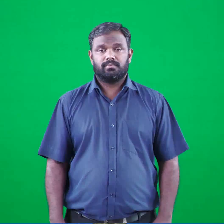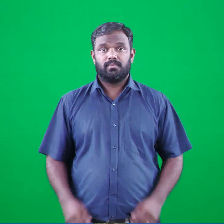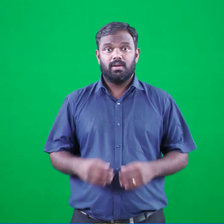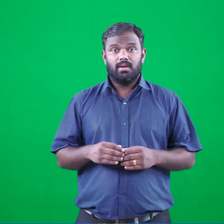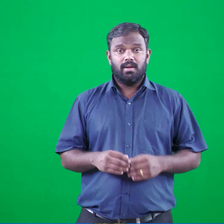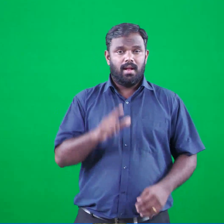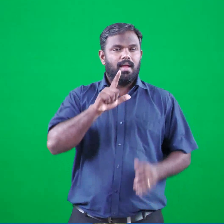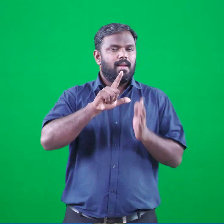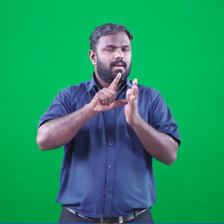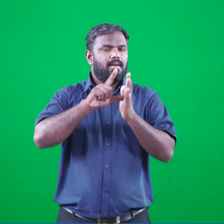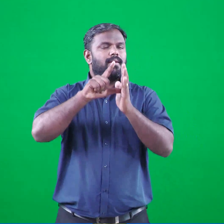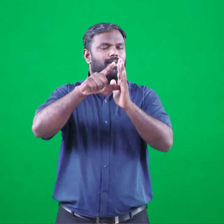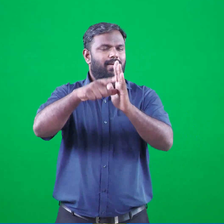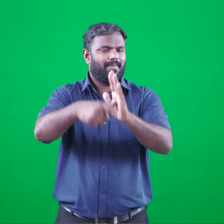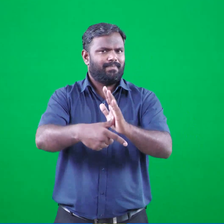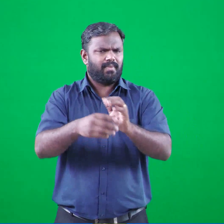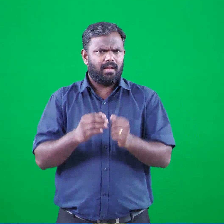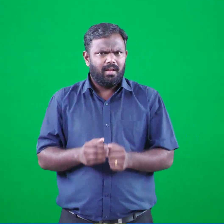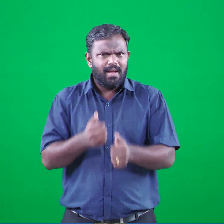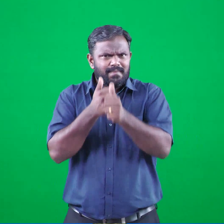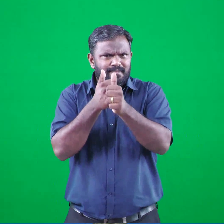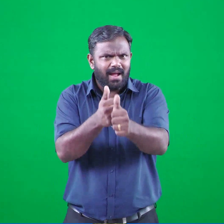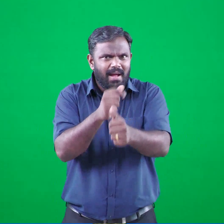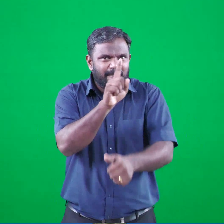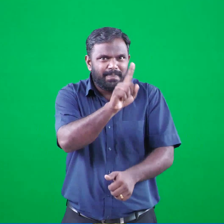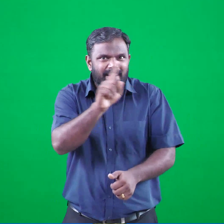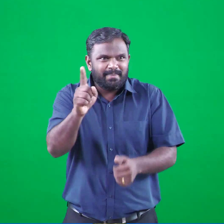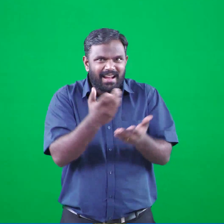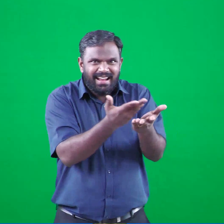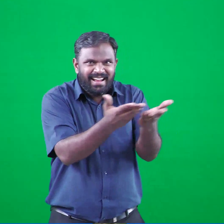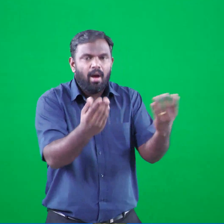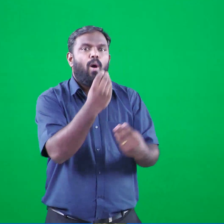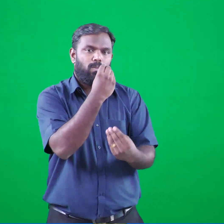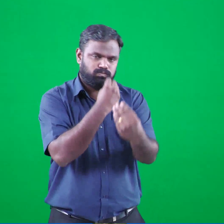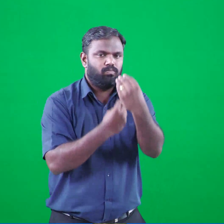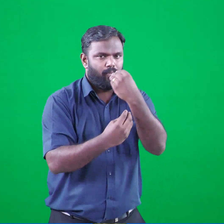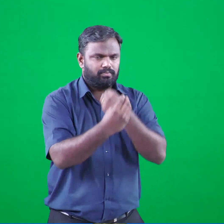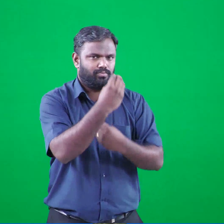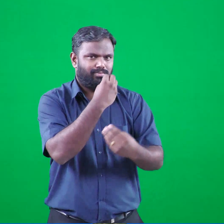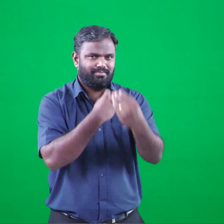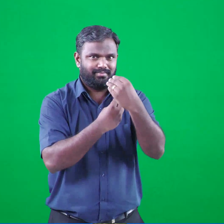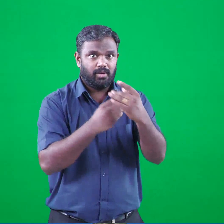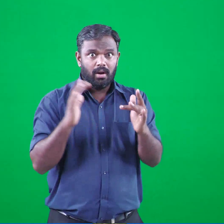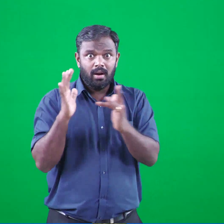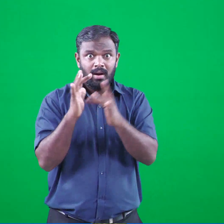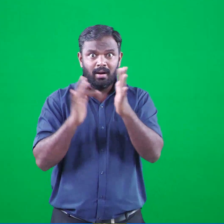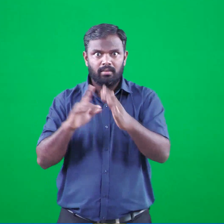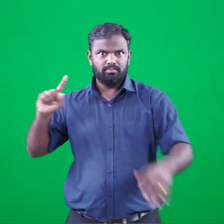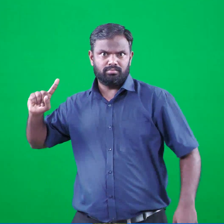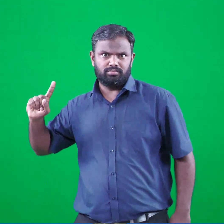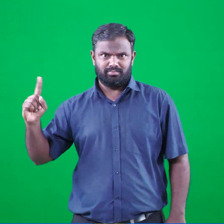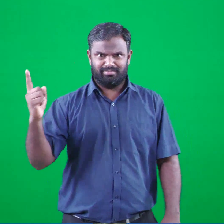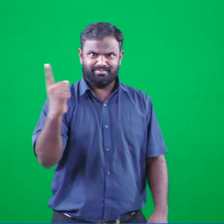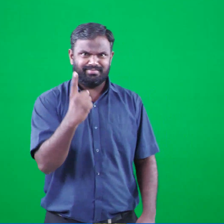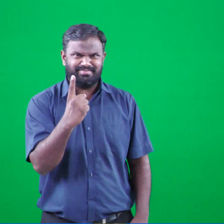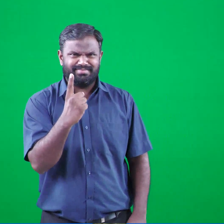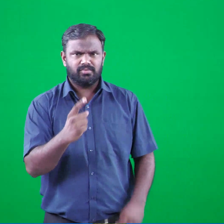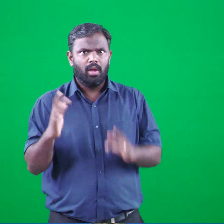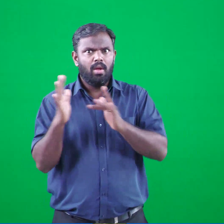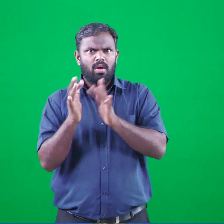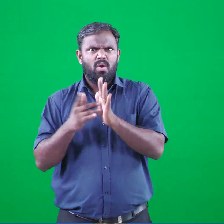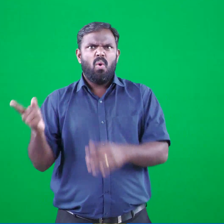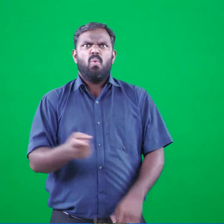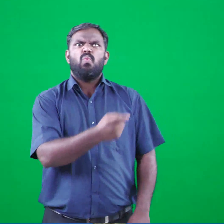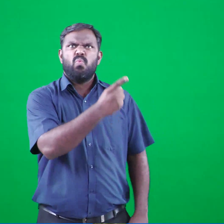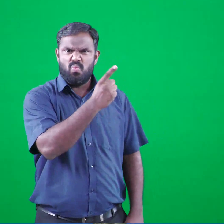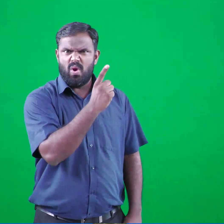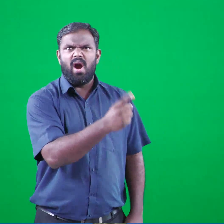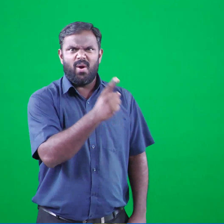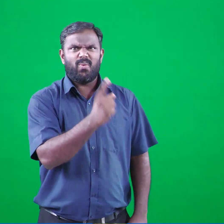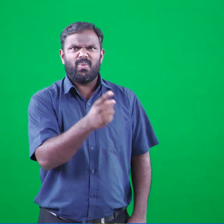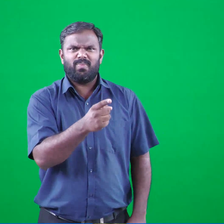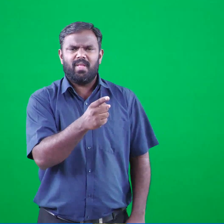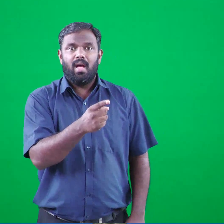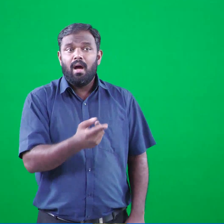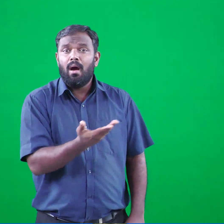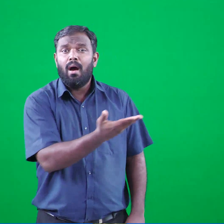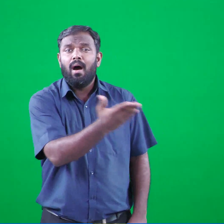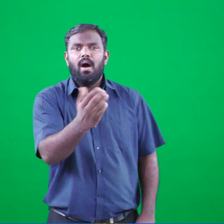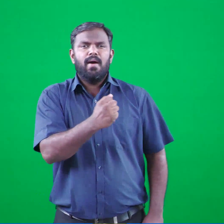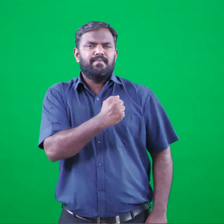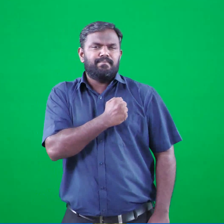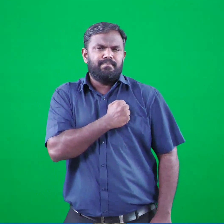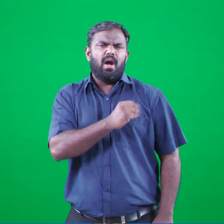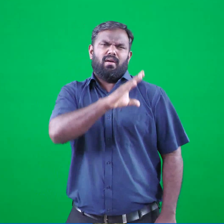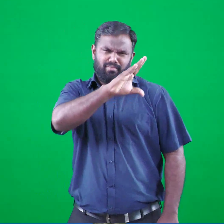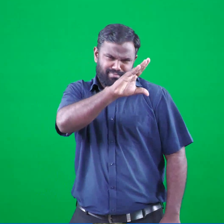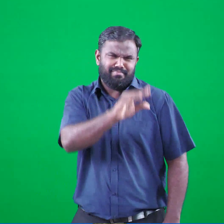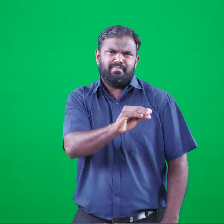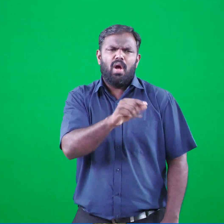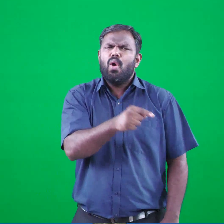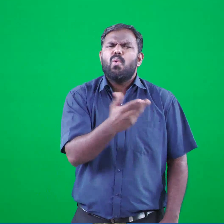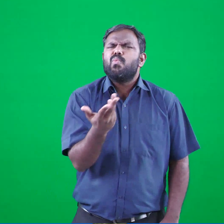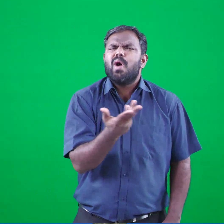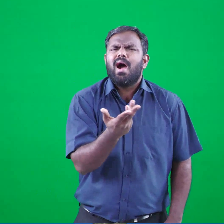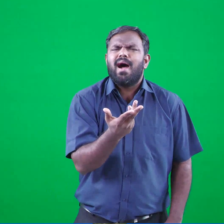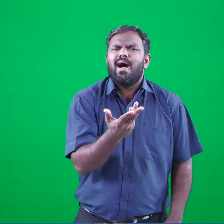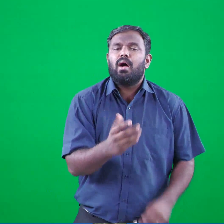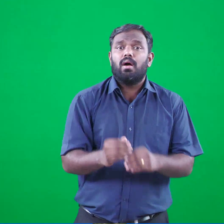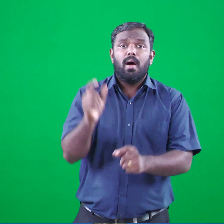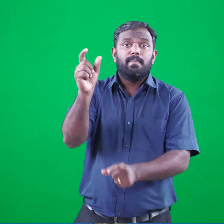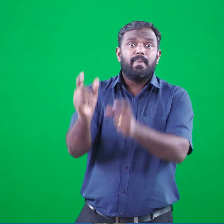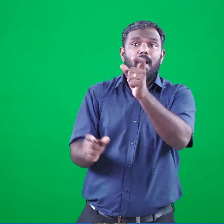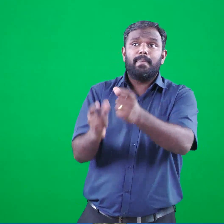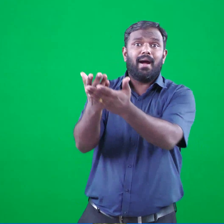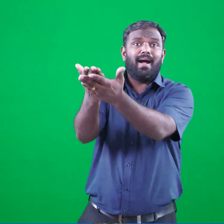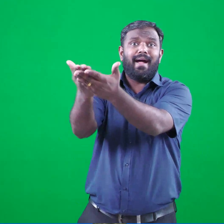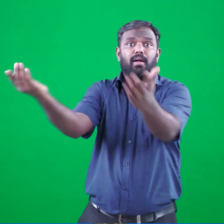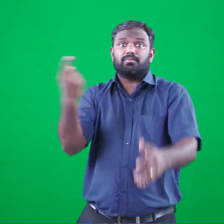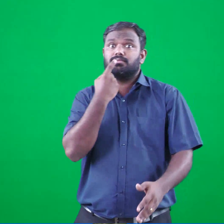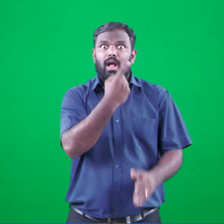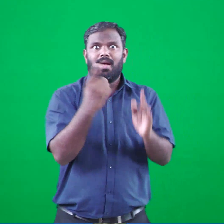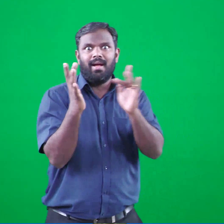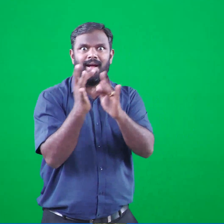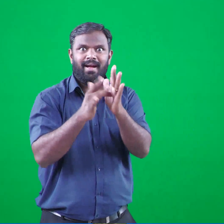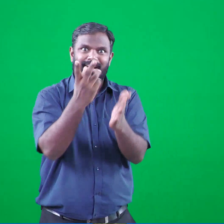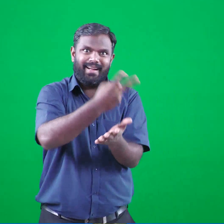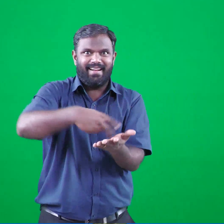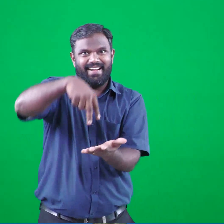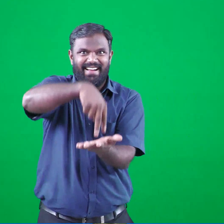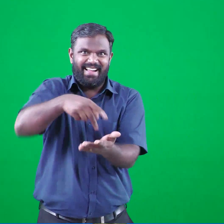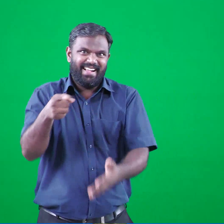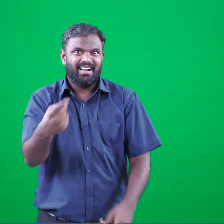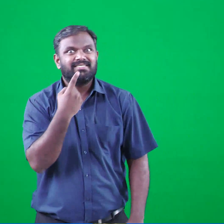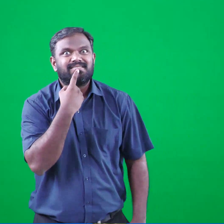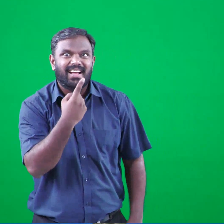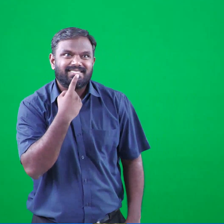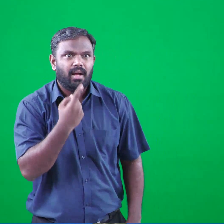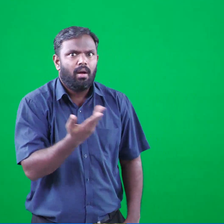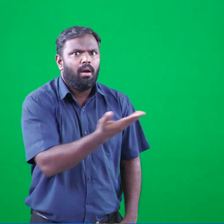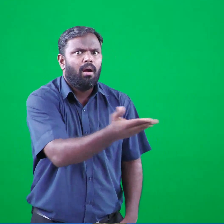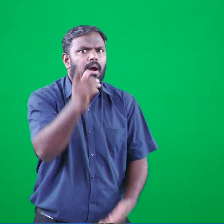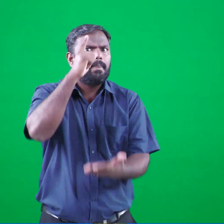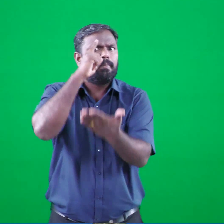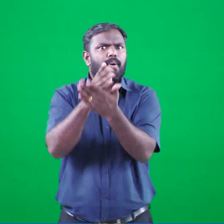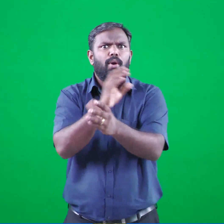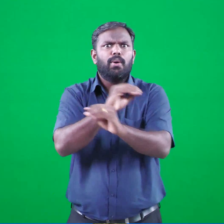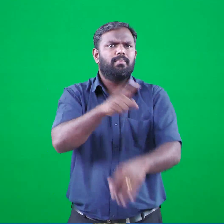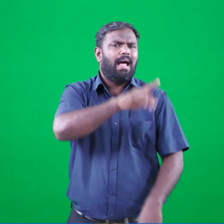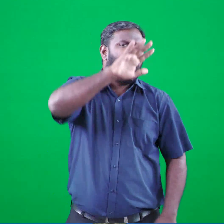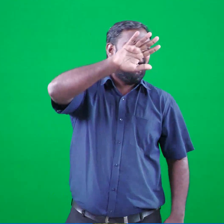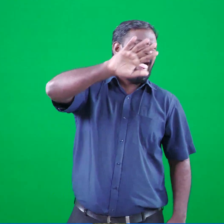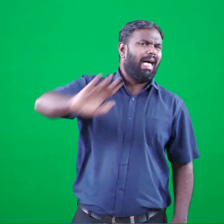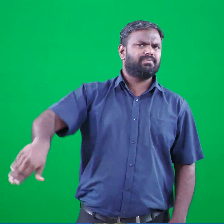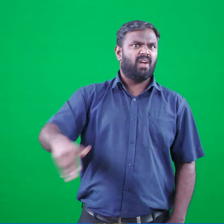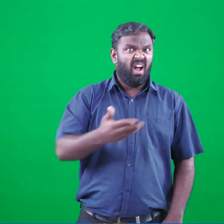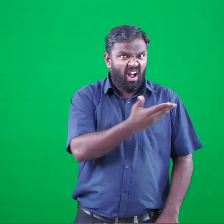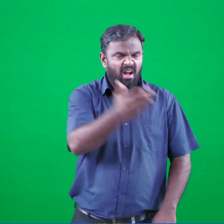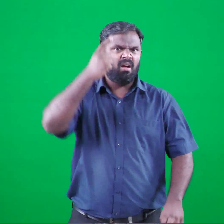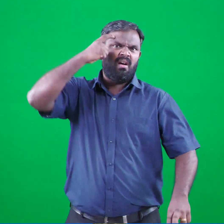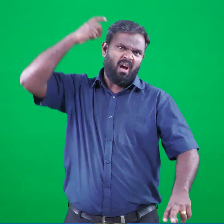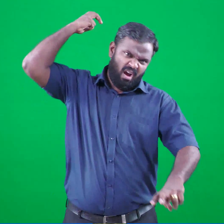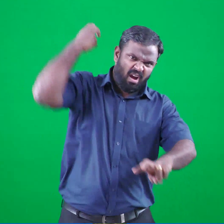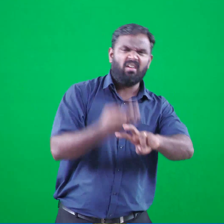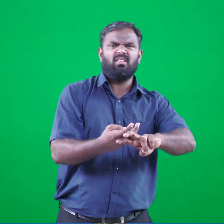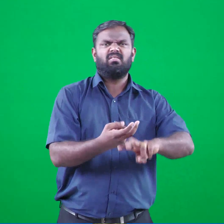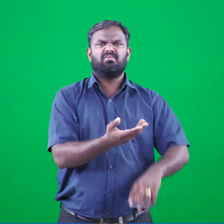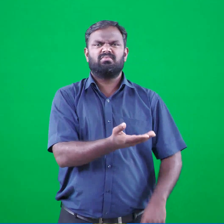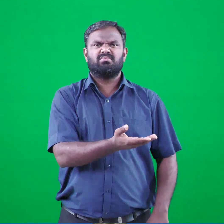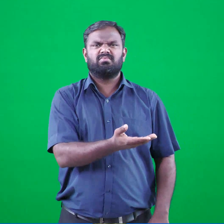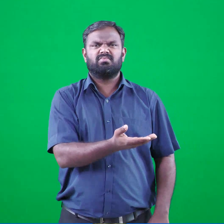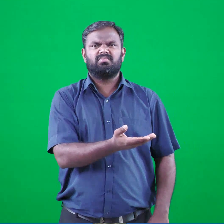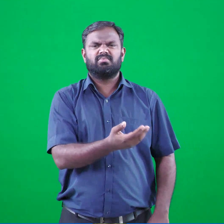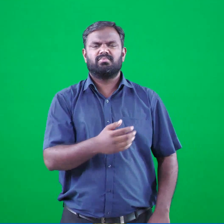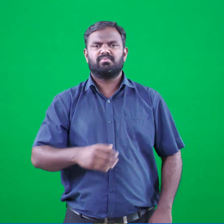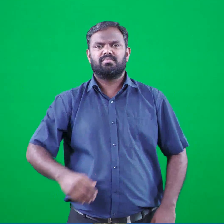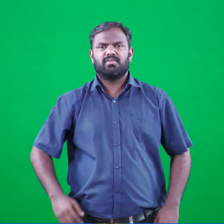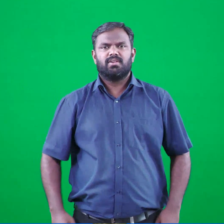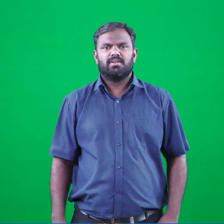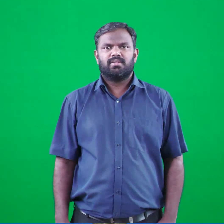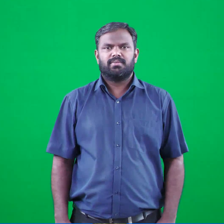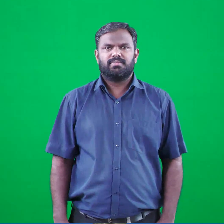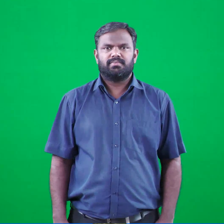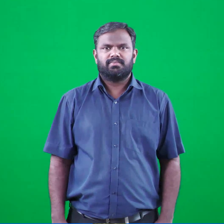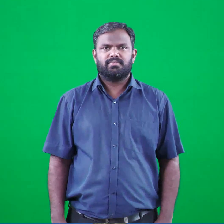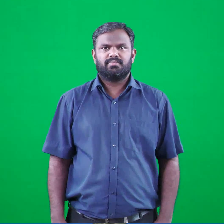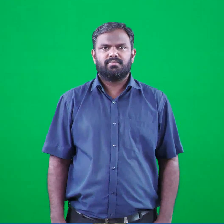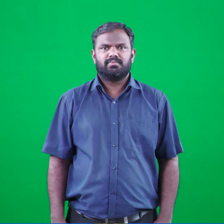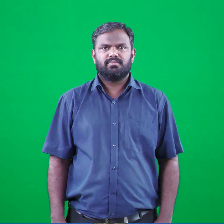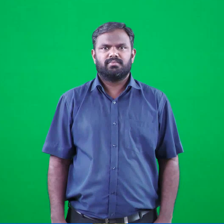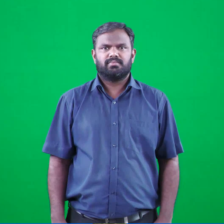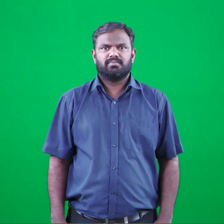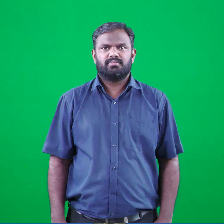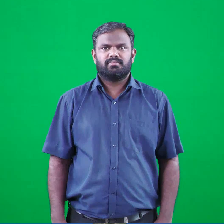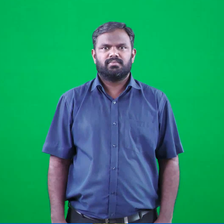Later, as they were eating, Jesus appeared to the Eleven and rebuked them for their unbelief and hardness of heart, because they did not believe those who had seen Him after He had risen.